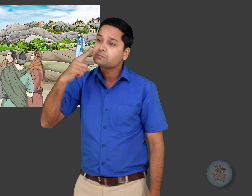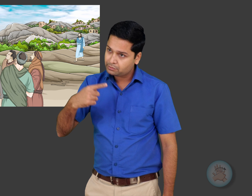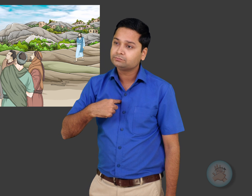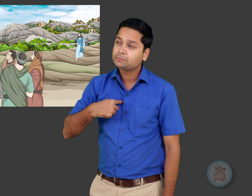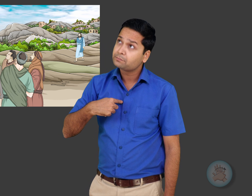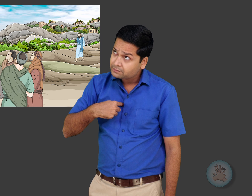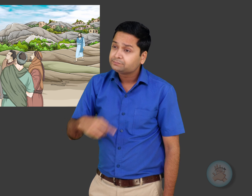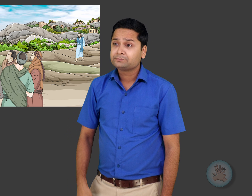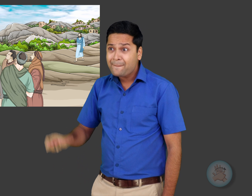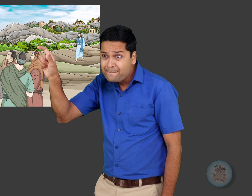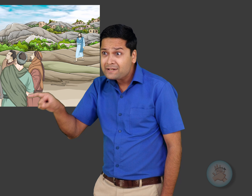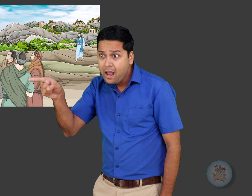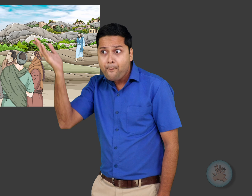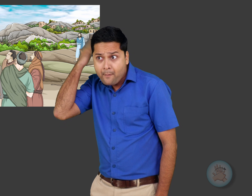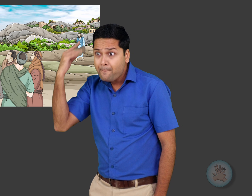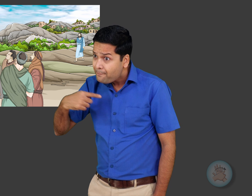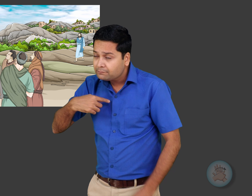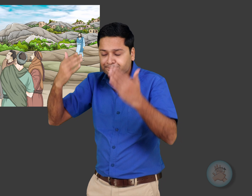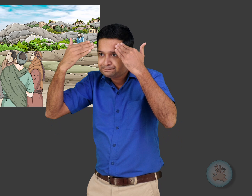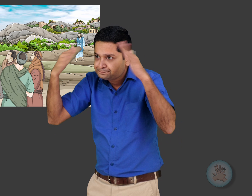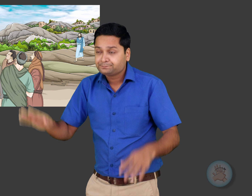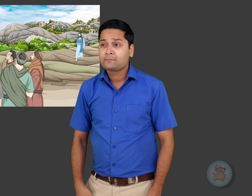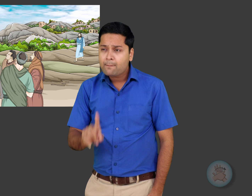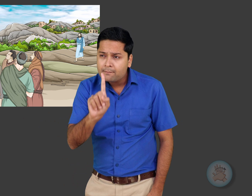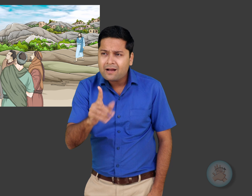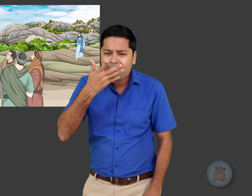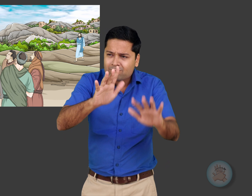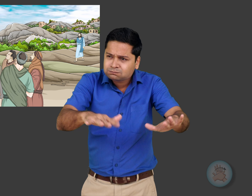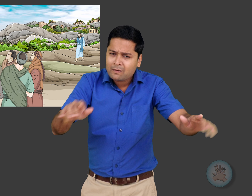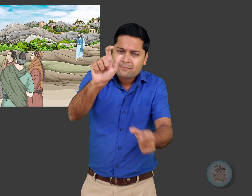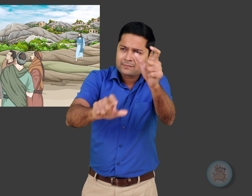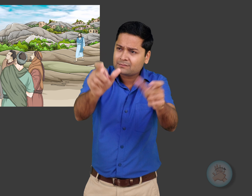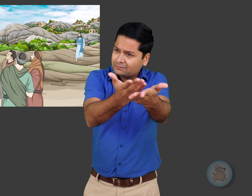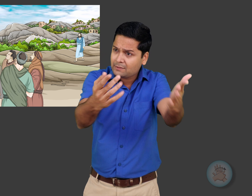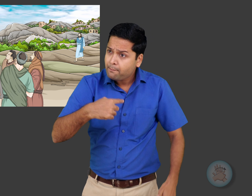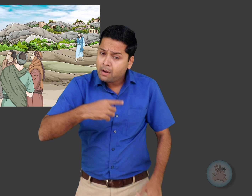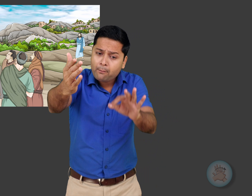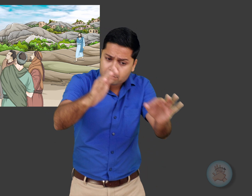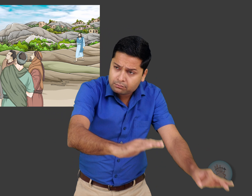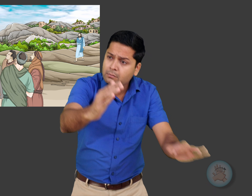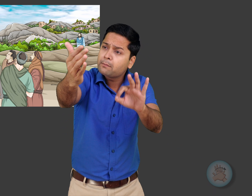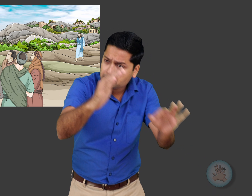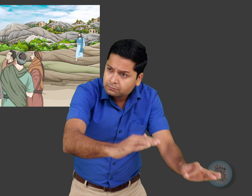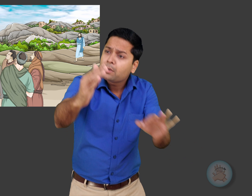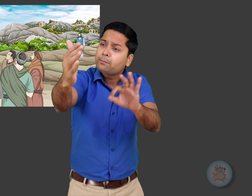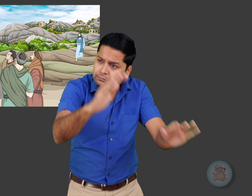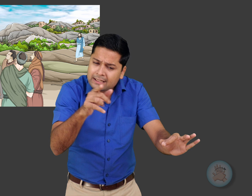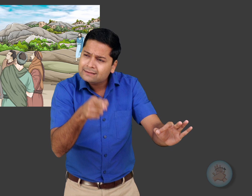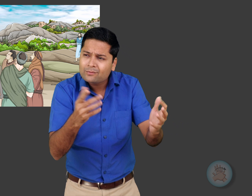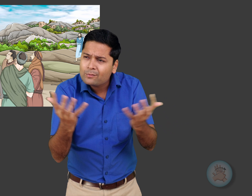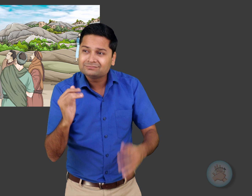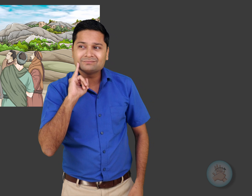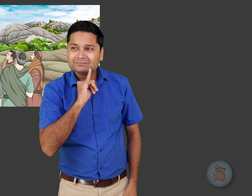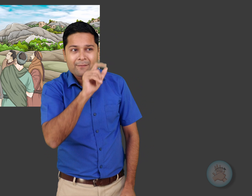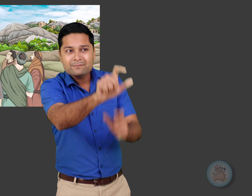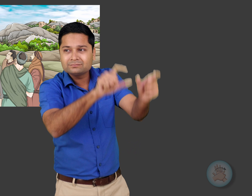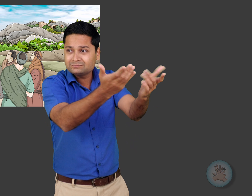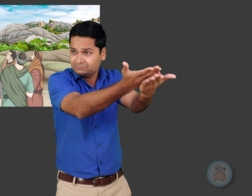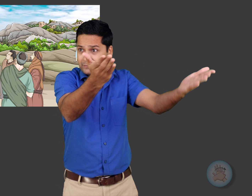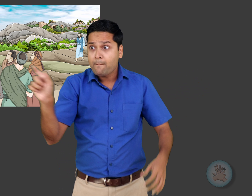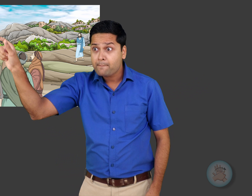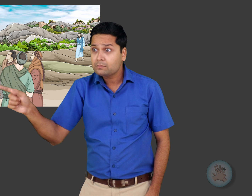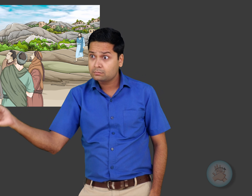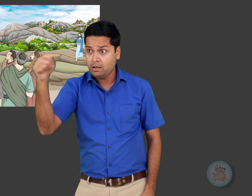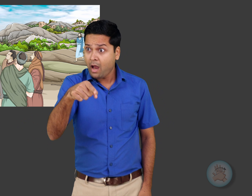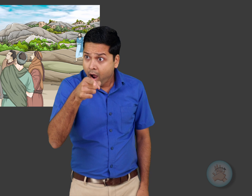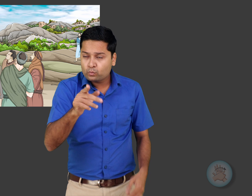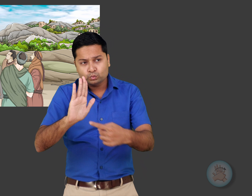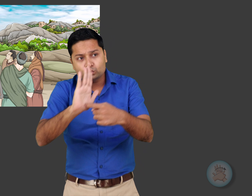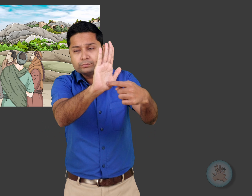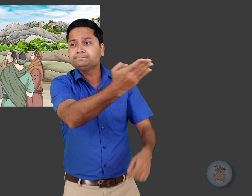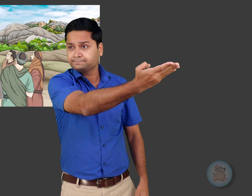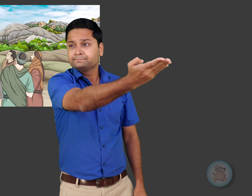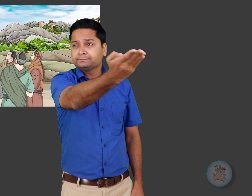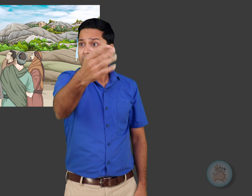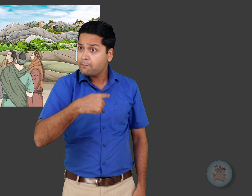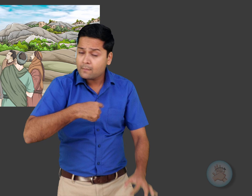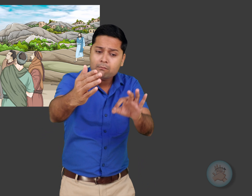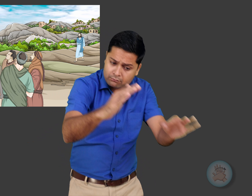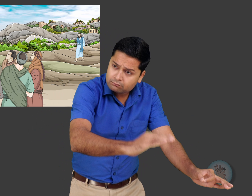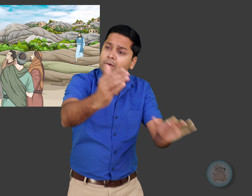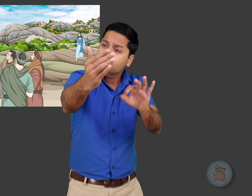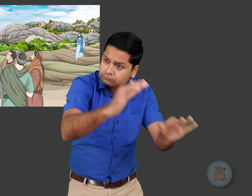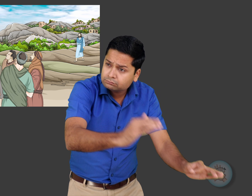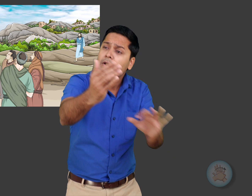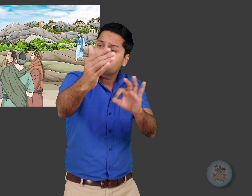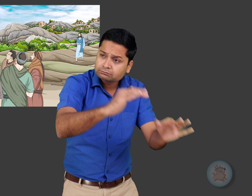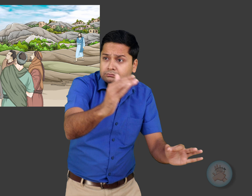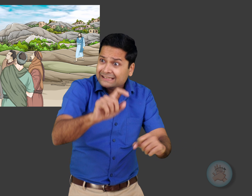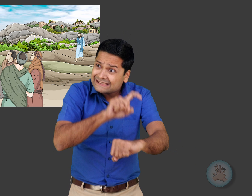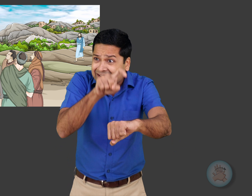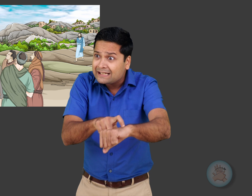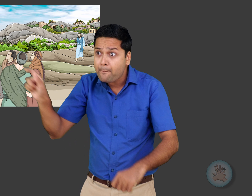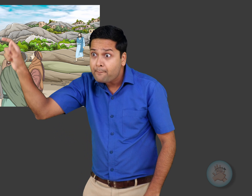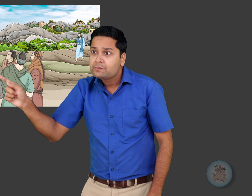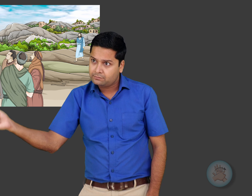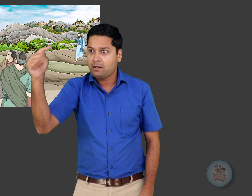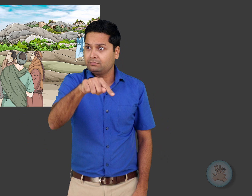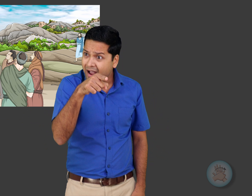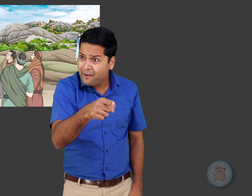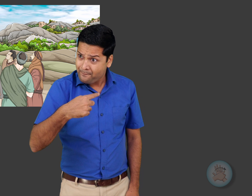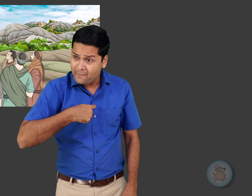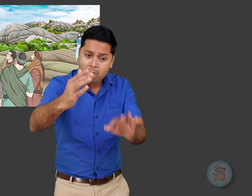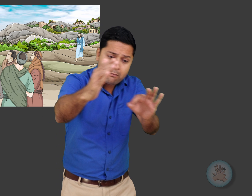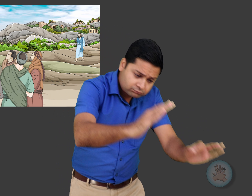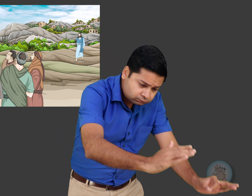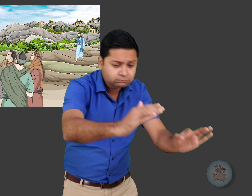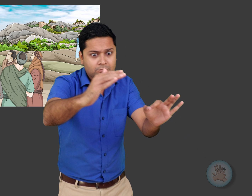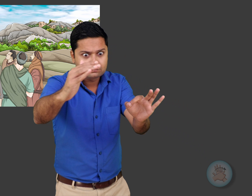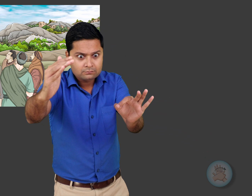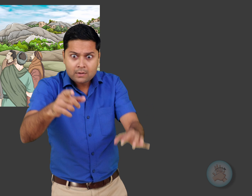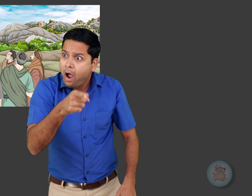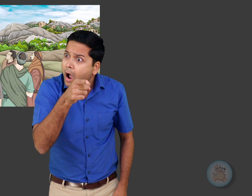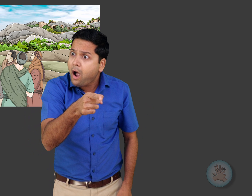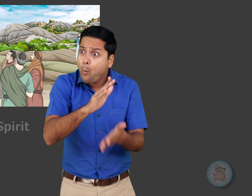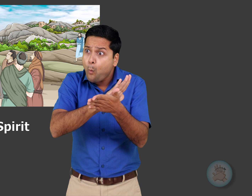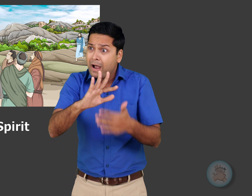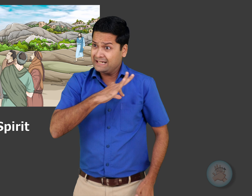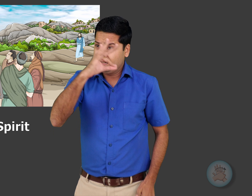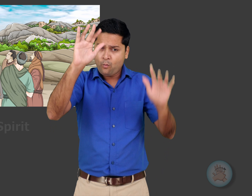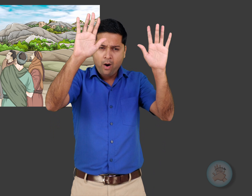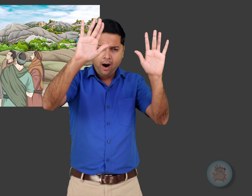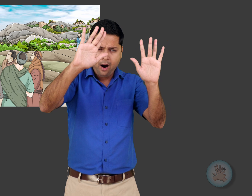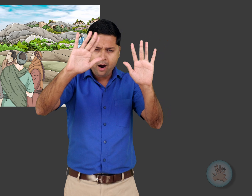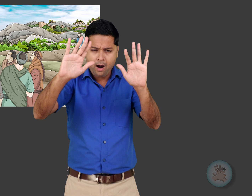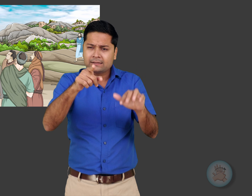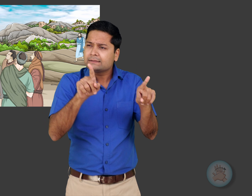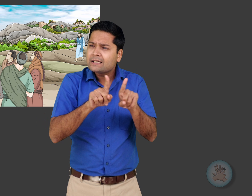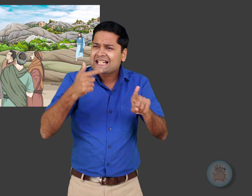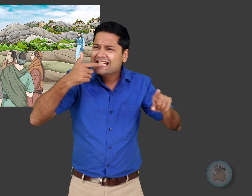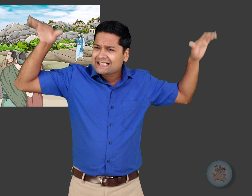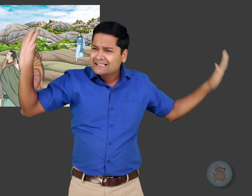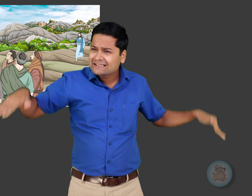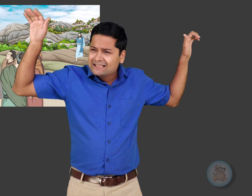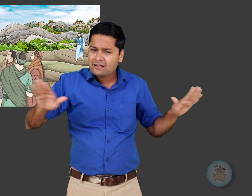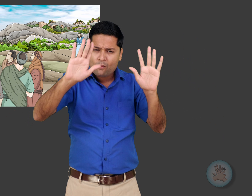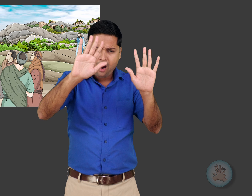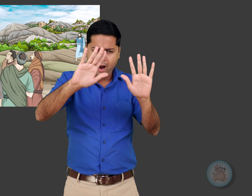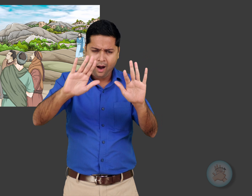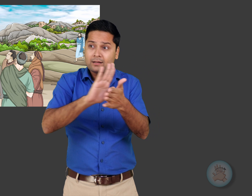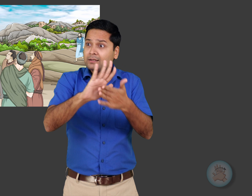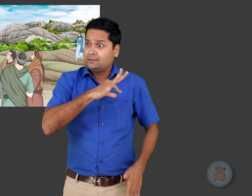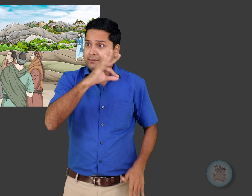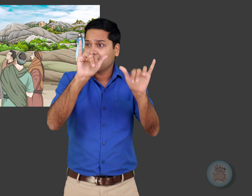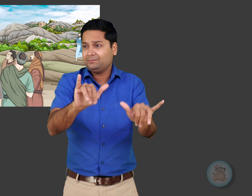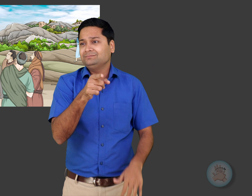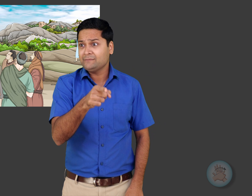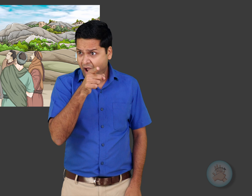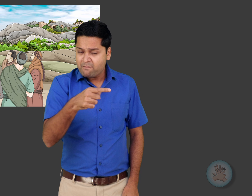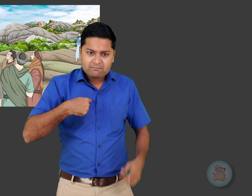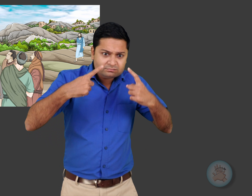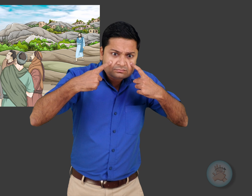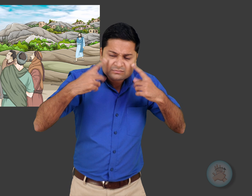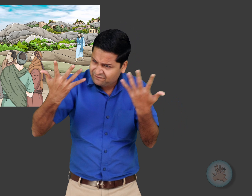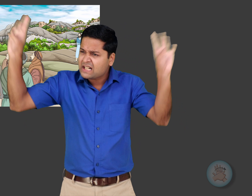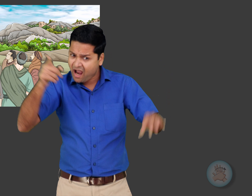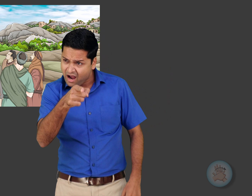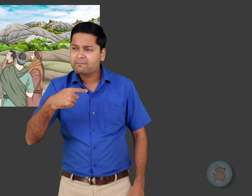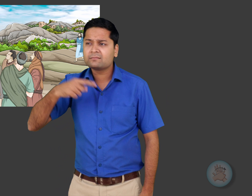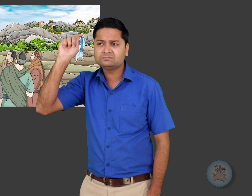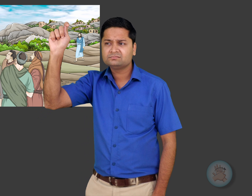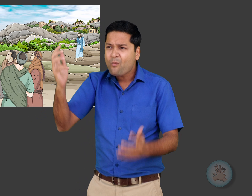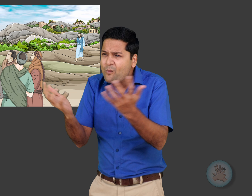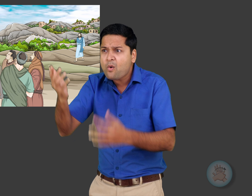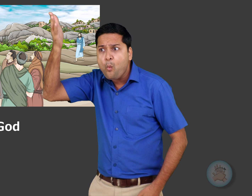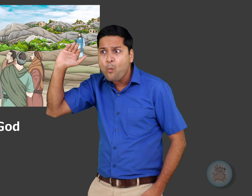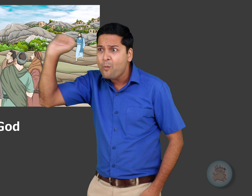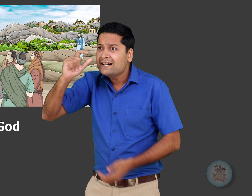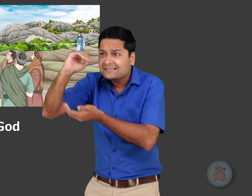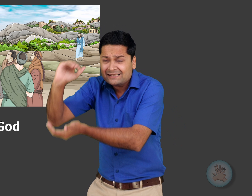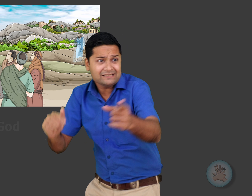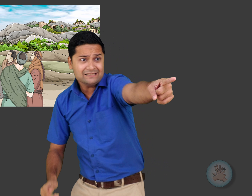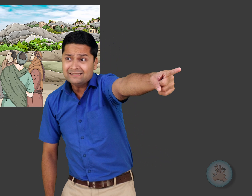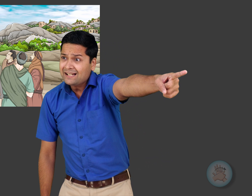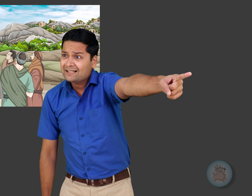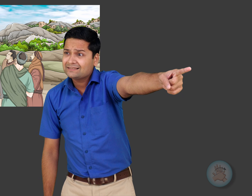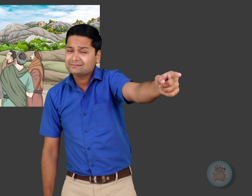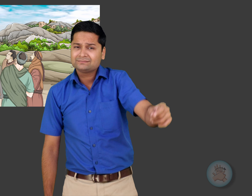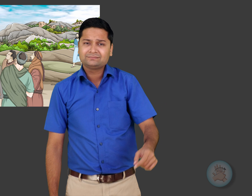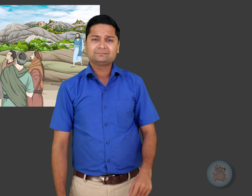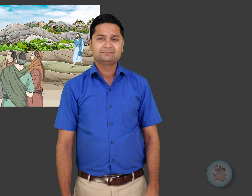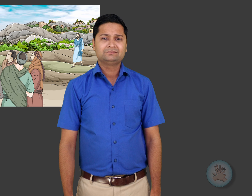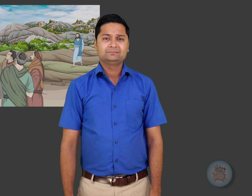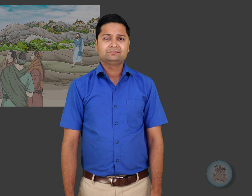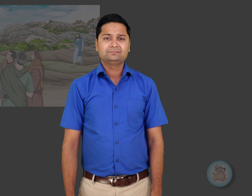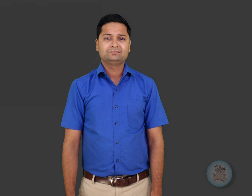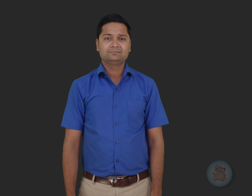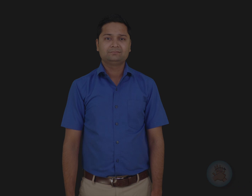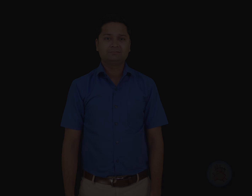I myself did not know Him, but the One who sent me to baptize with water told me, ‘The man on whom you see the Spirit descend and rest is He who will baptize with the Holy Spirit.’ I have seen and testified that this is the Son of God.”